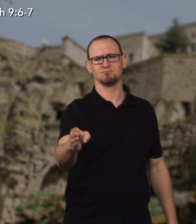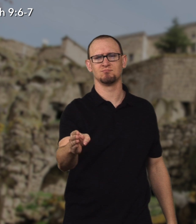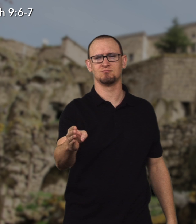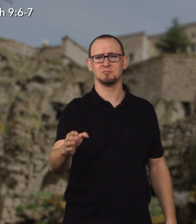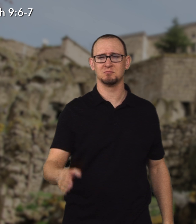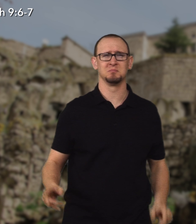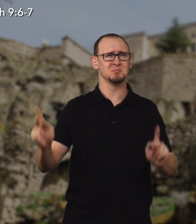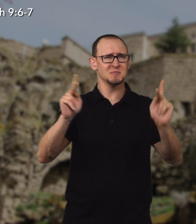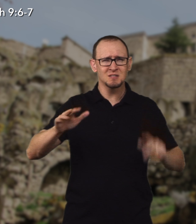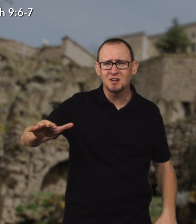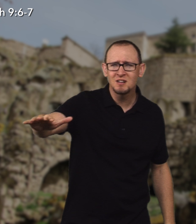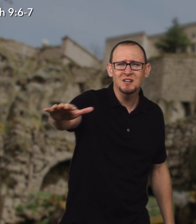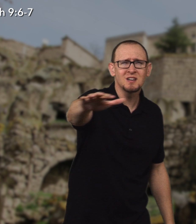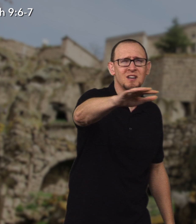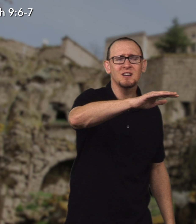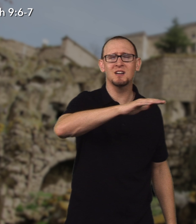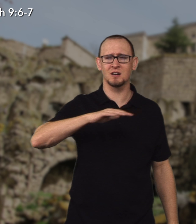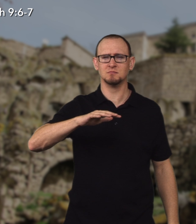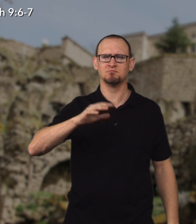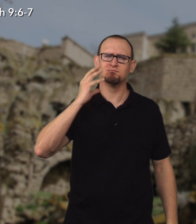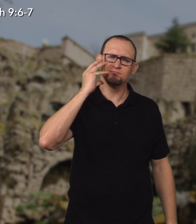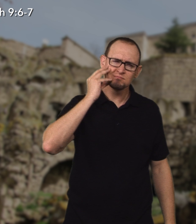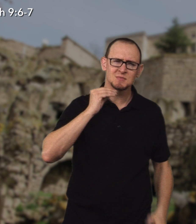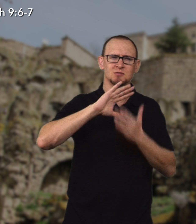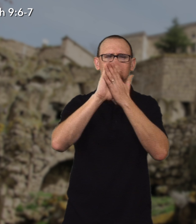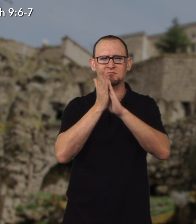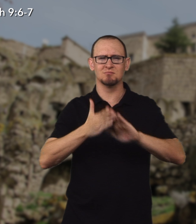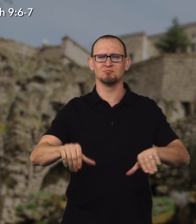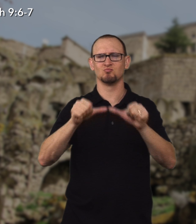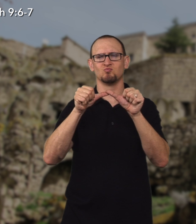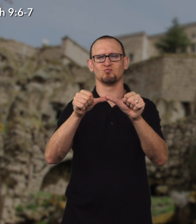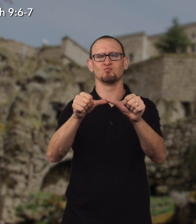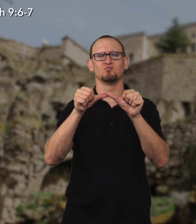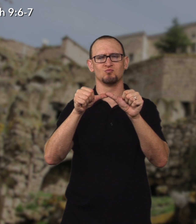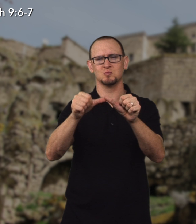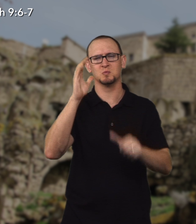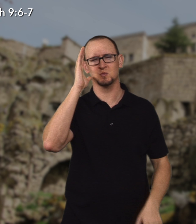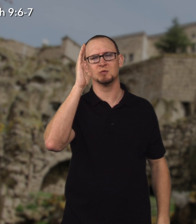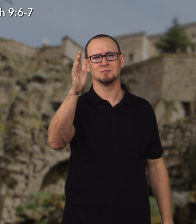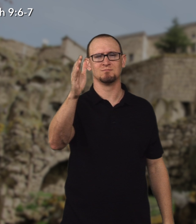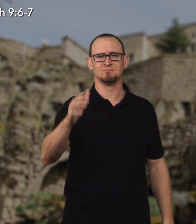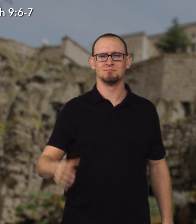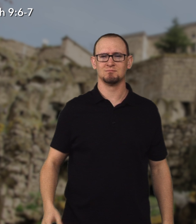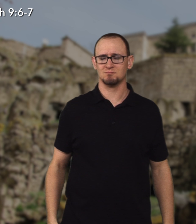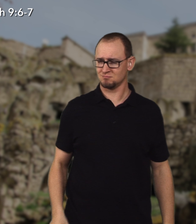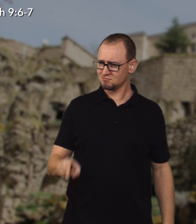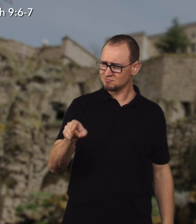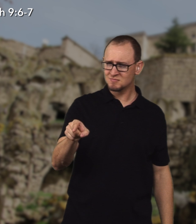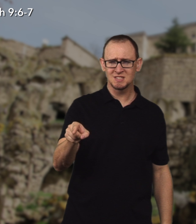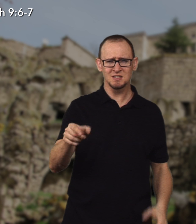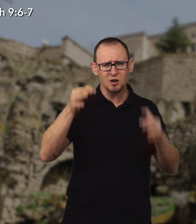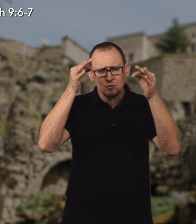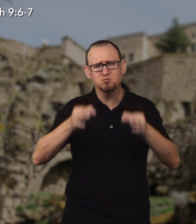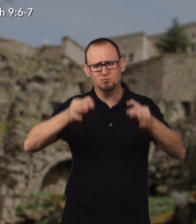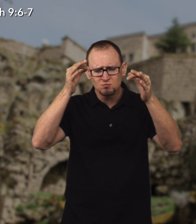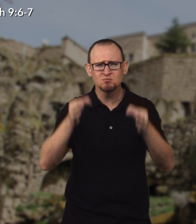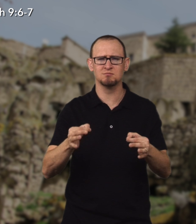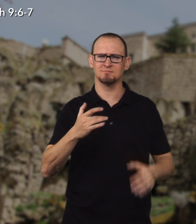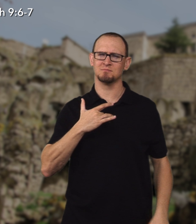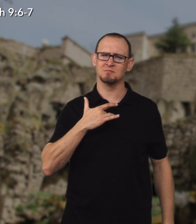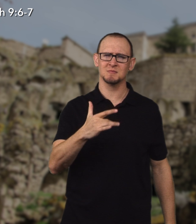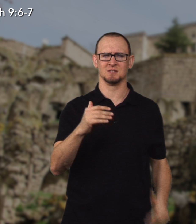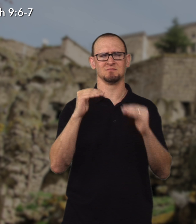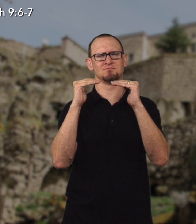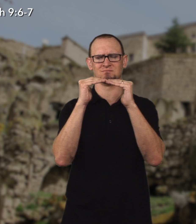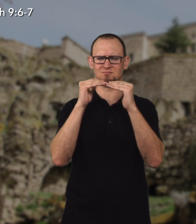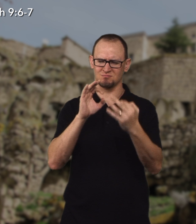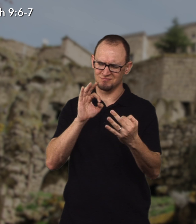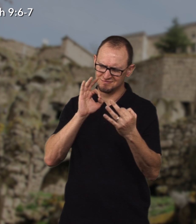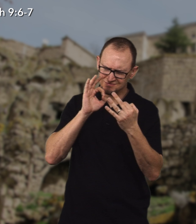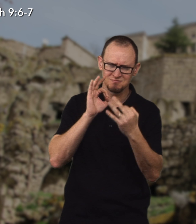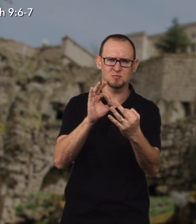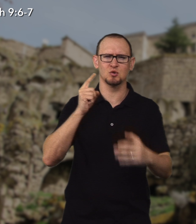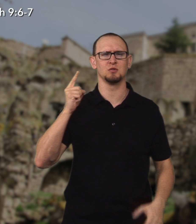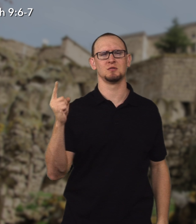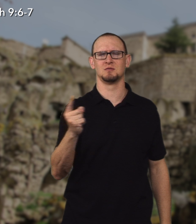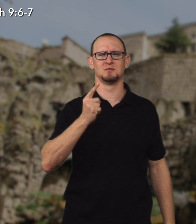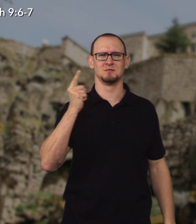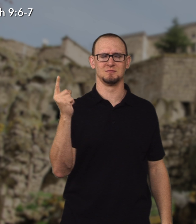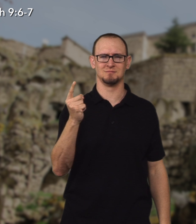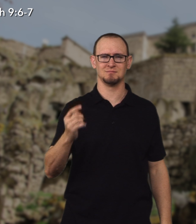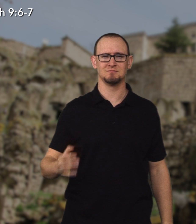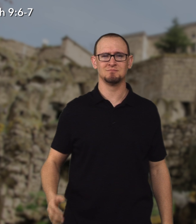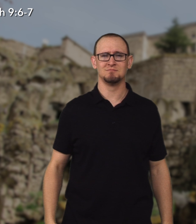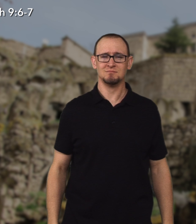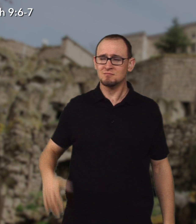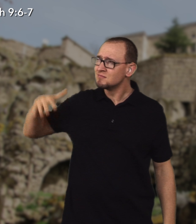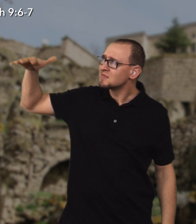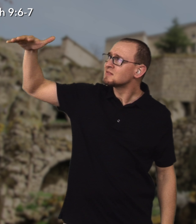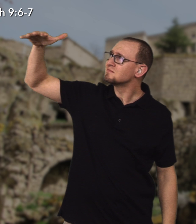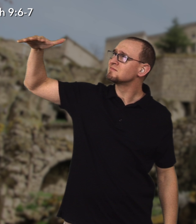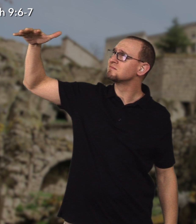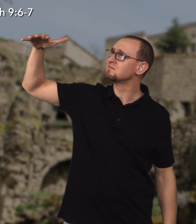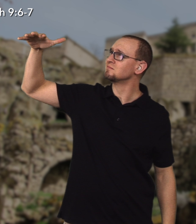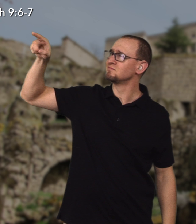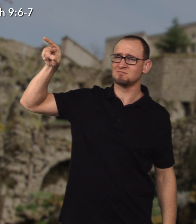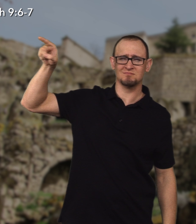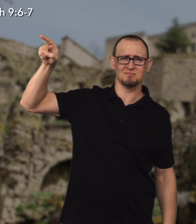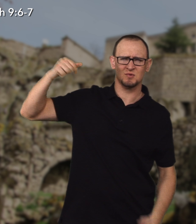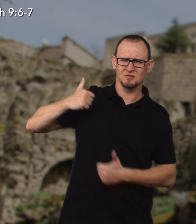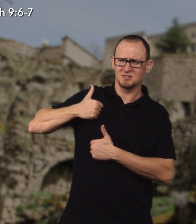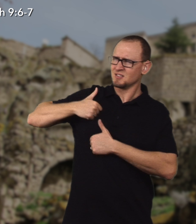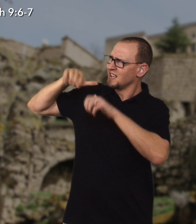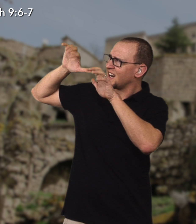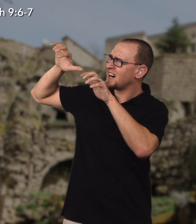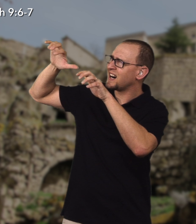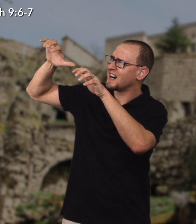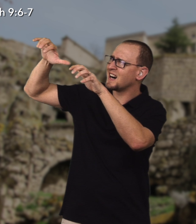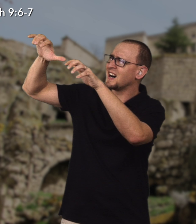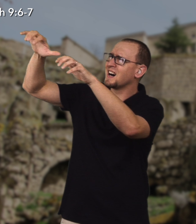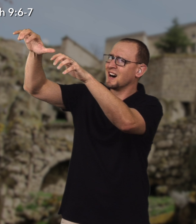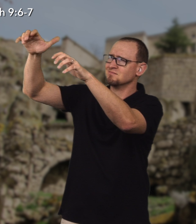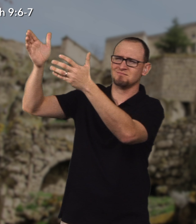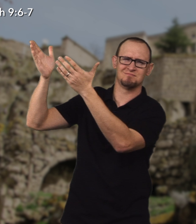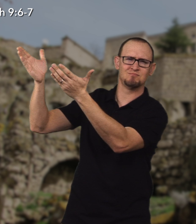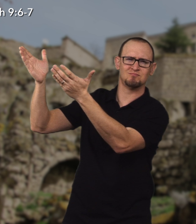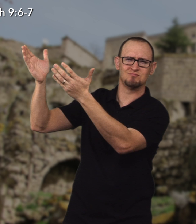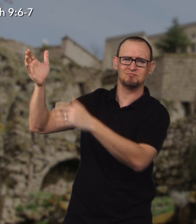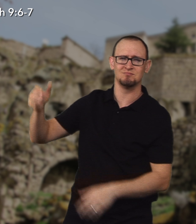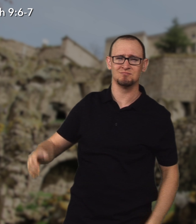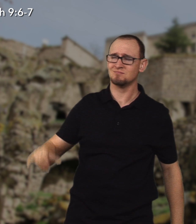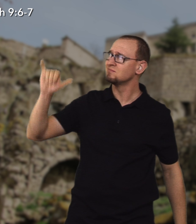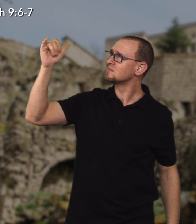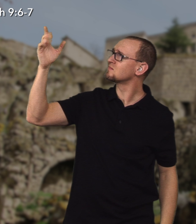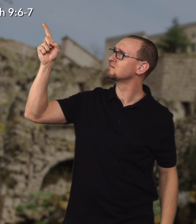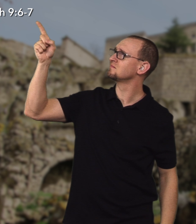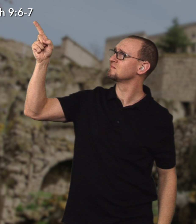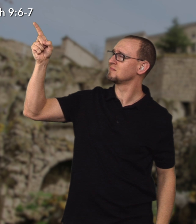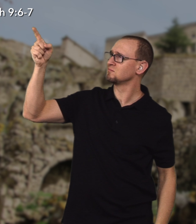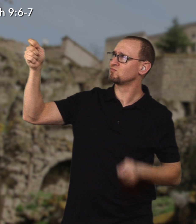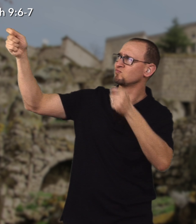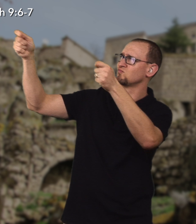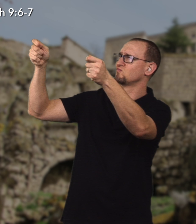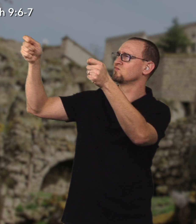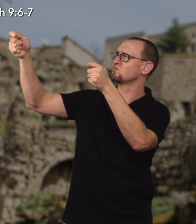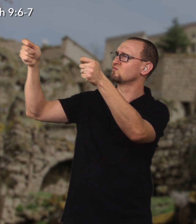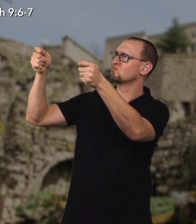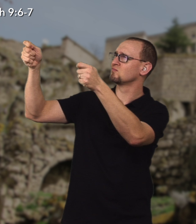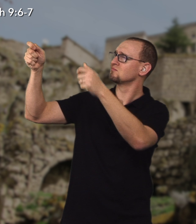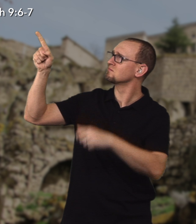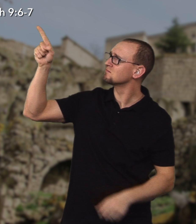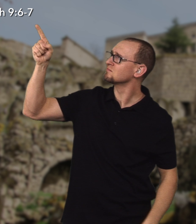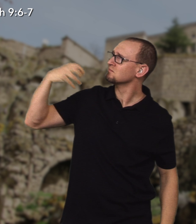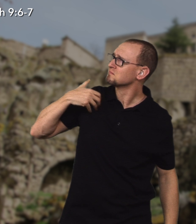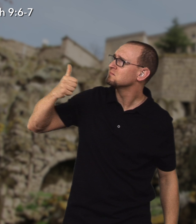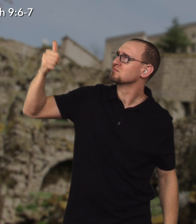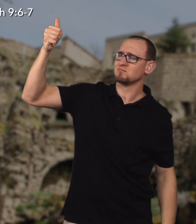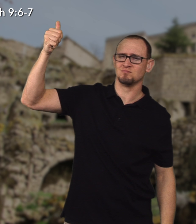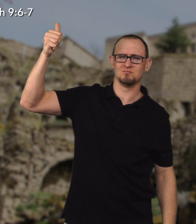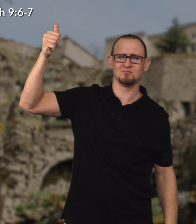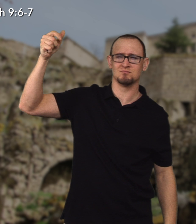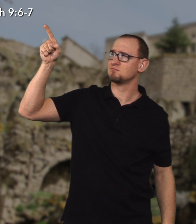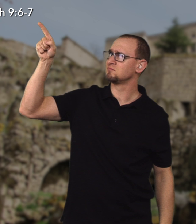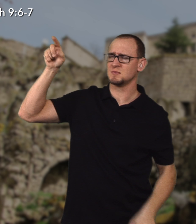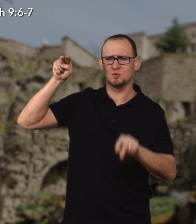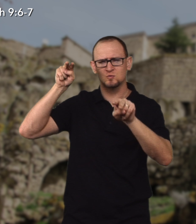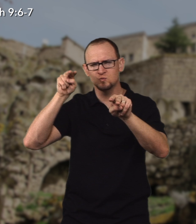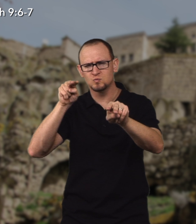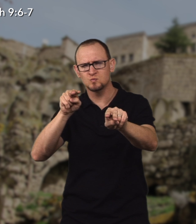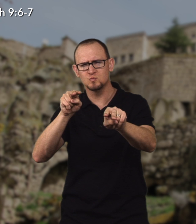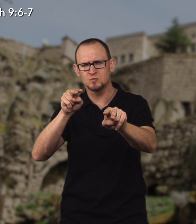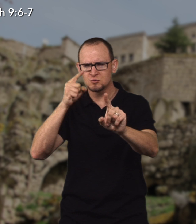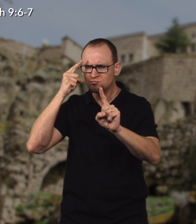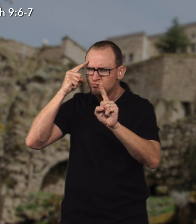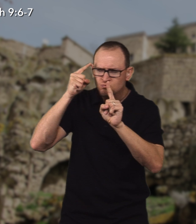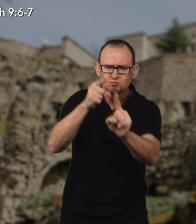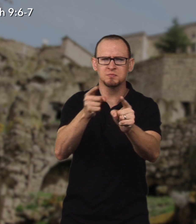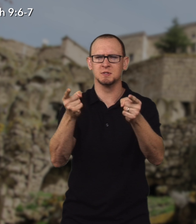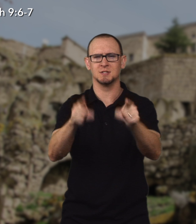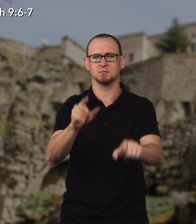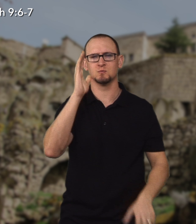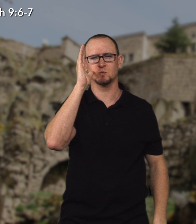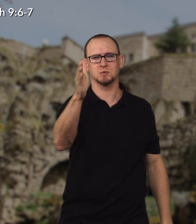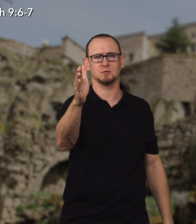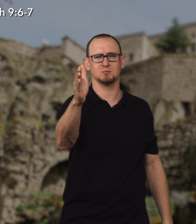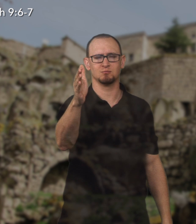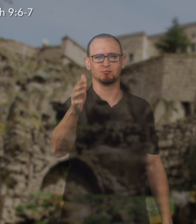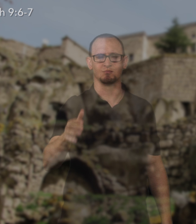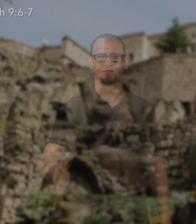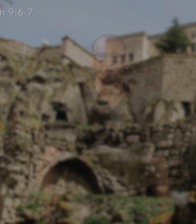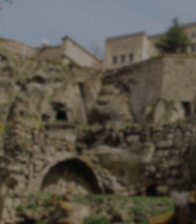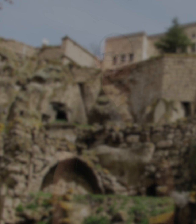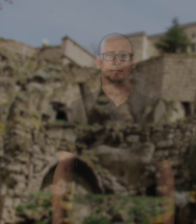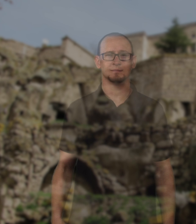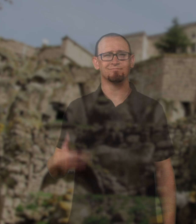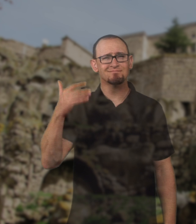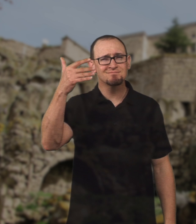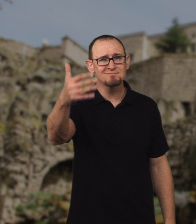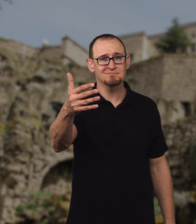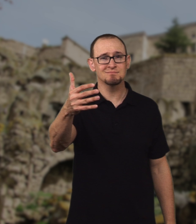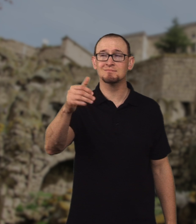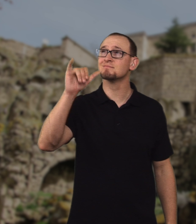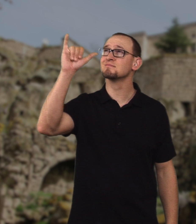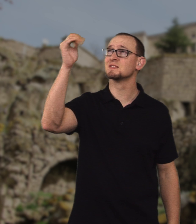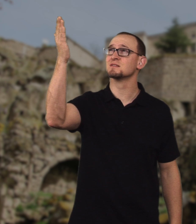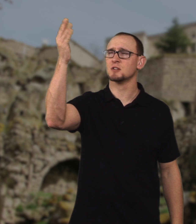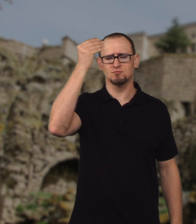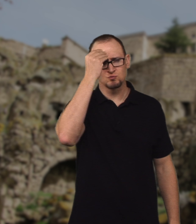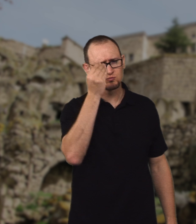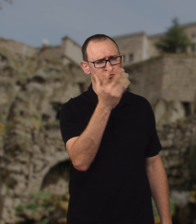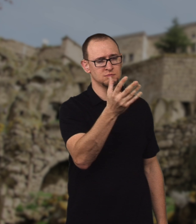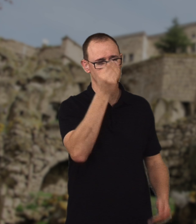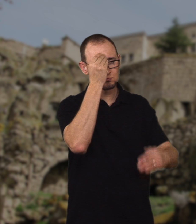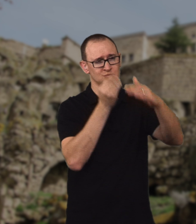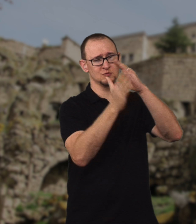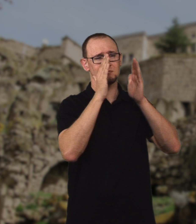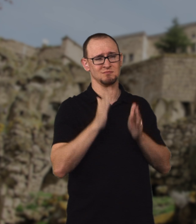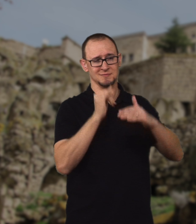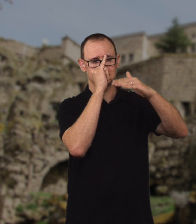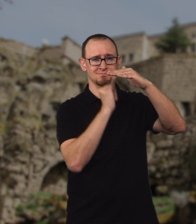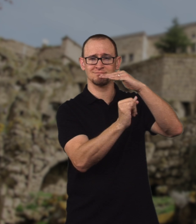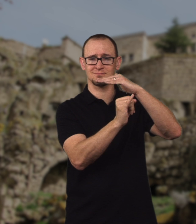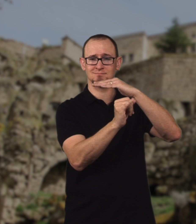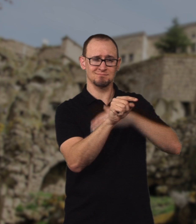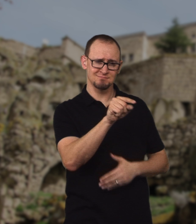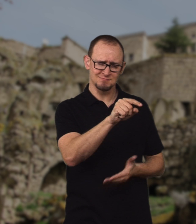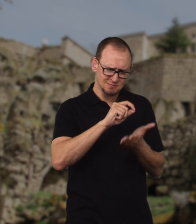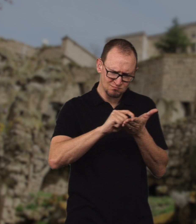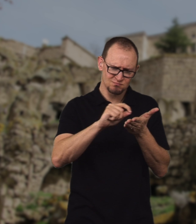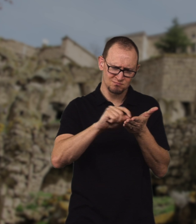He will reign on the throne of David and over his kingdom, to establish and sustain it with justice and righteousness from that time and forevermore.